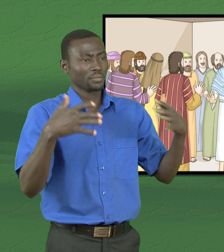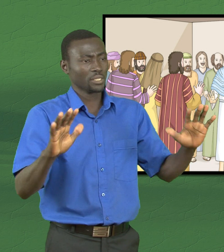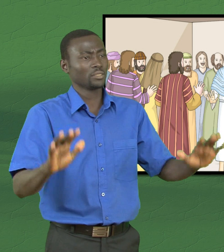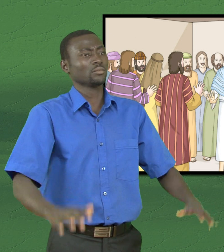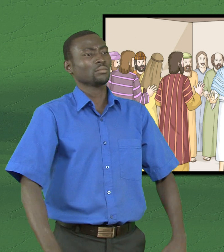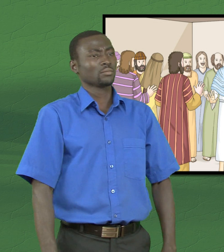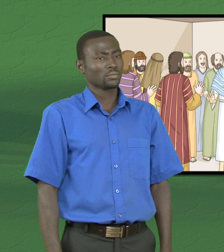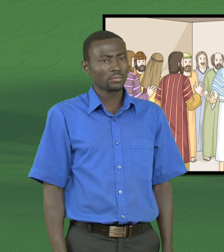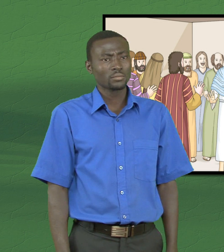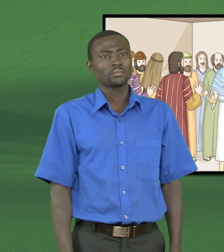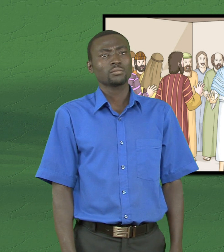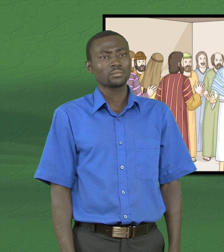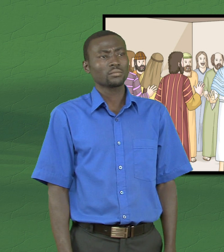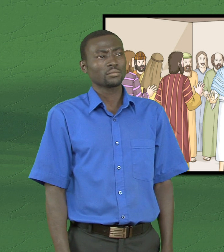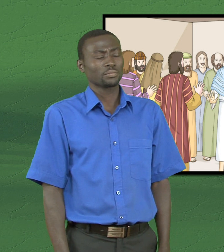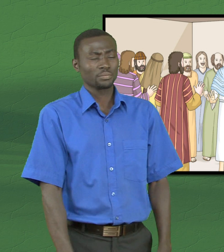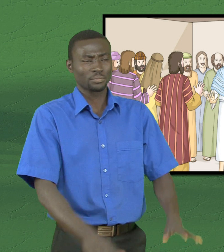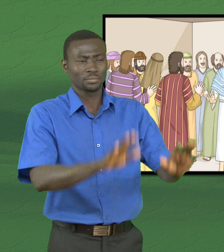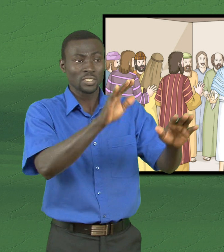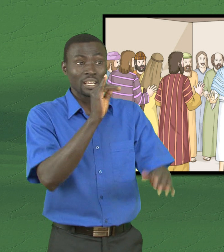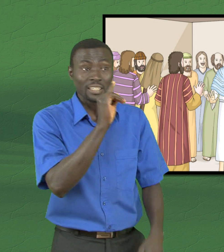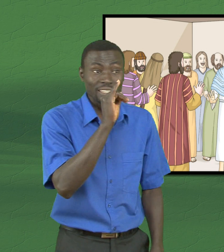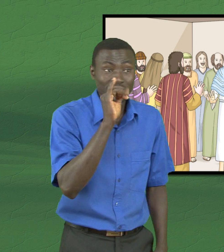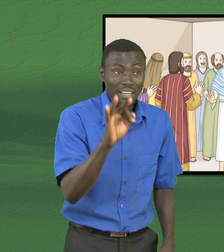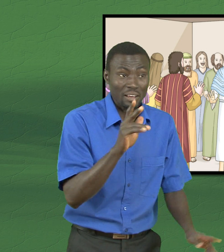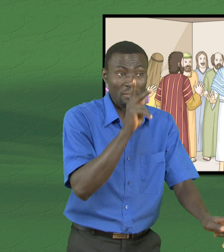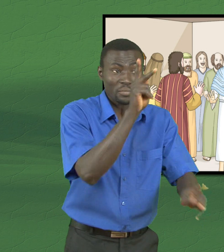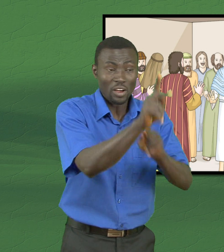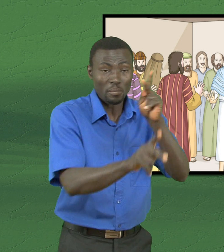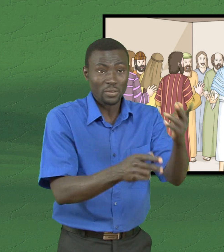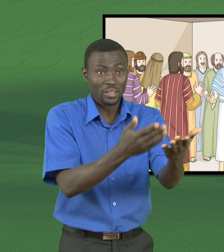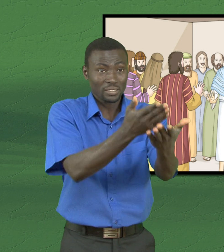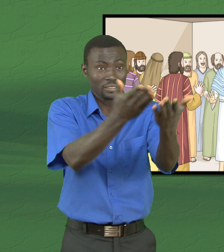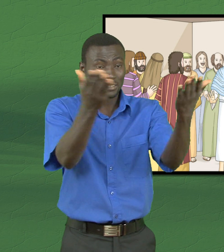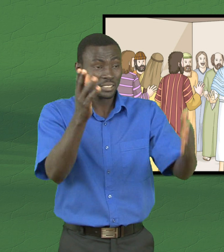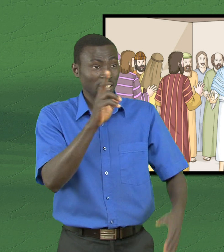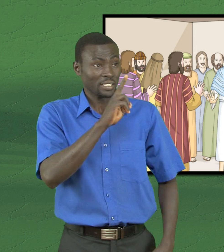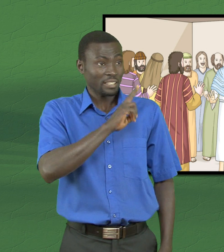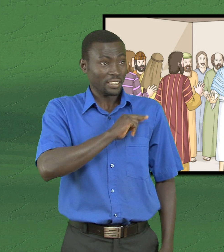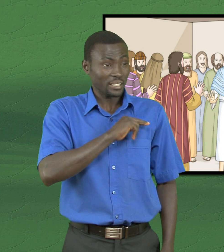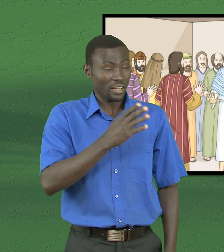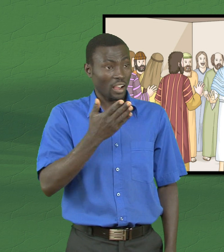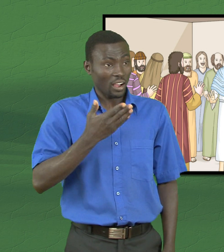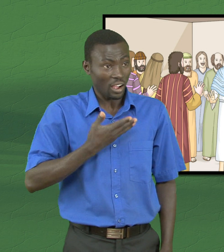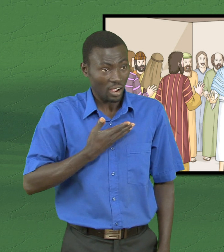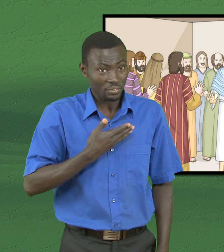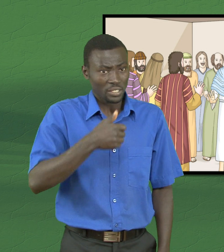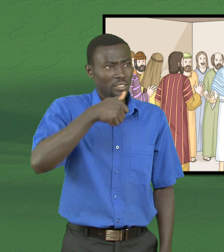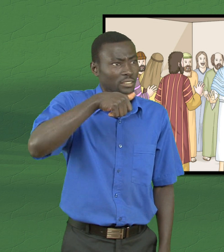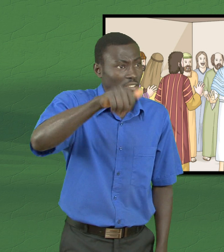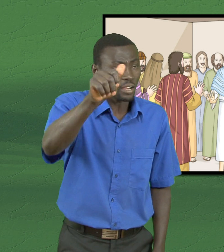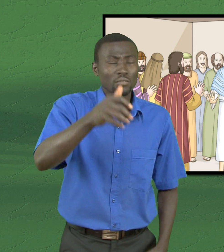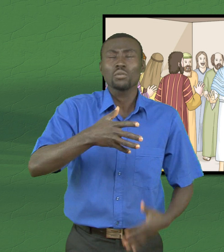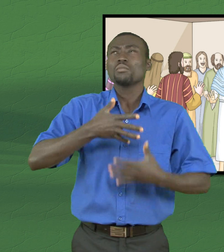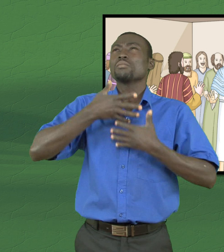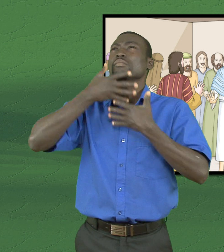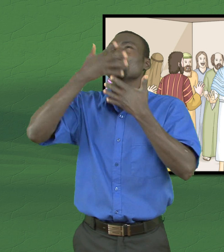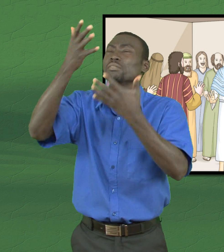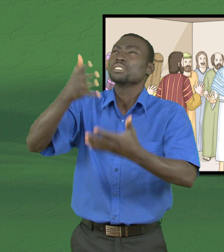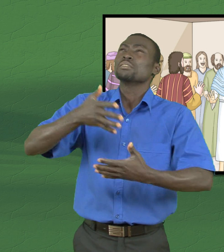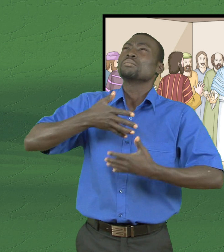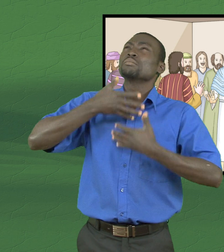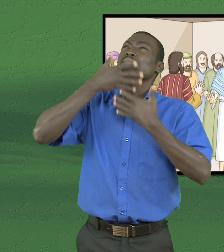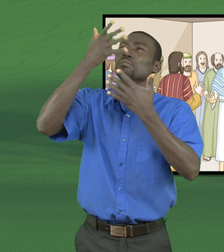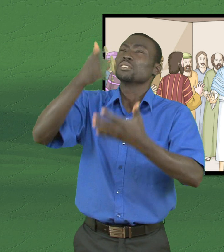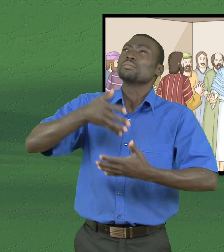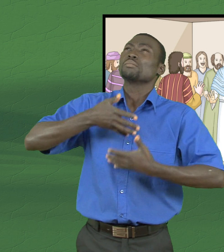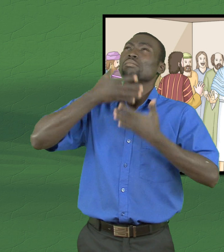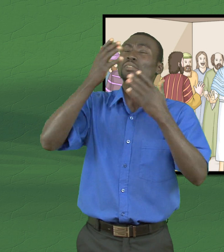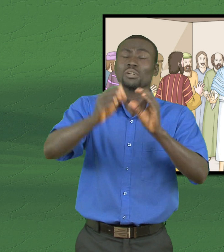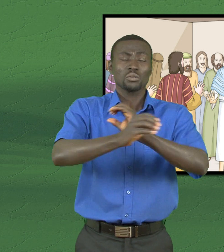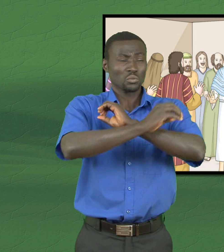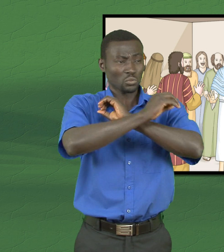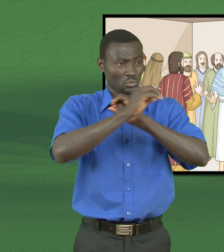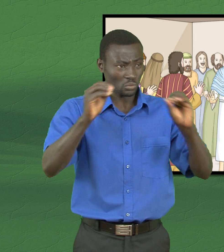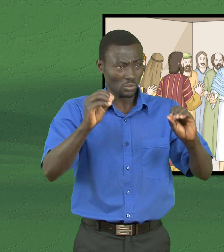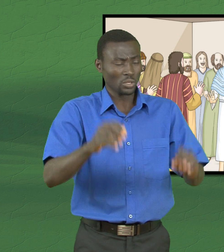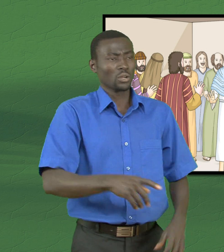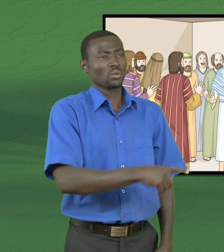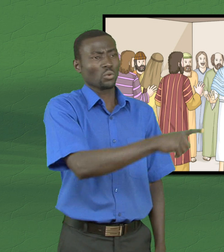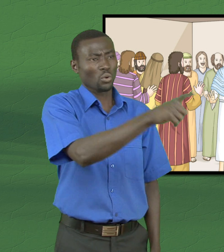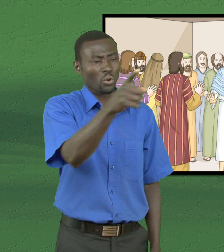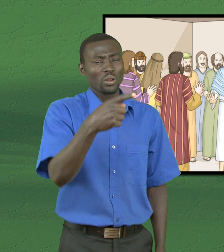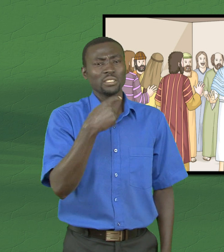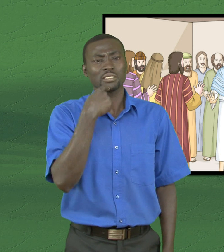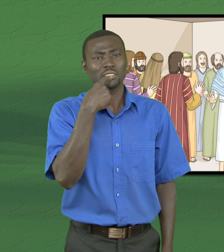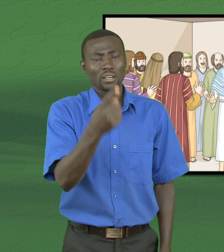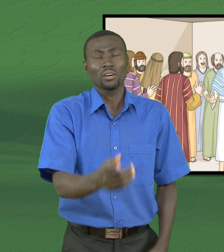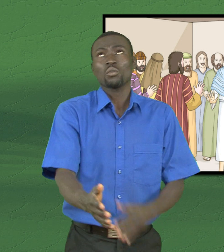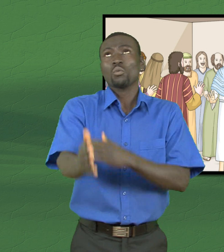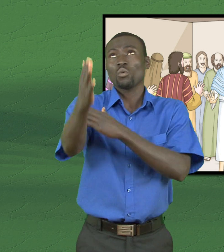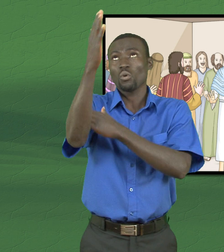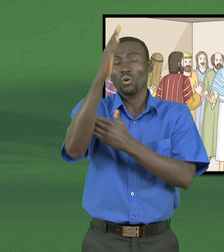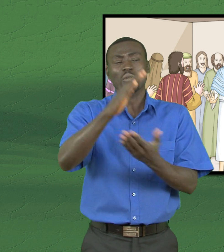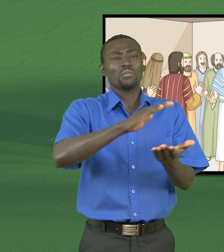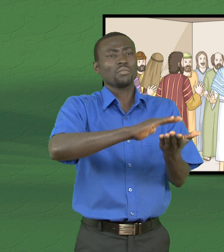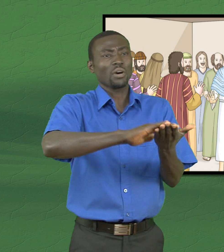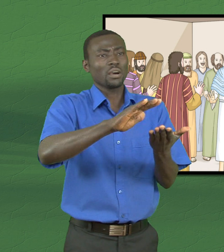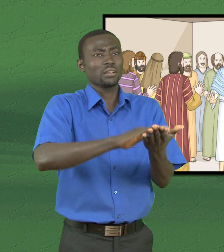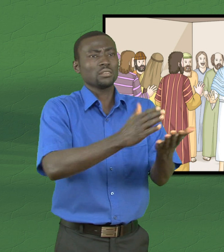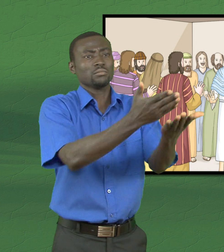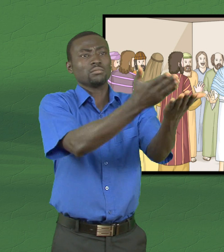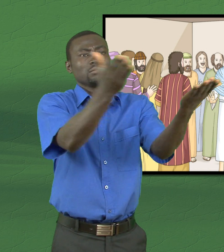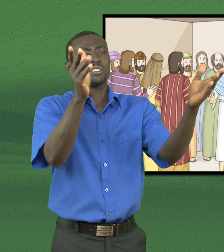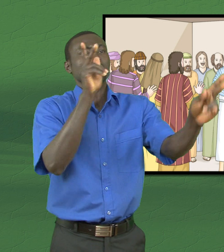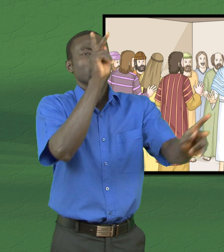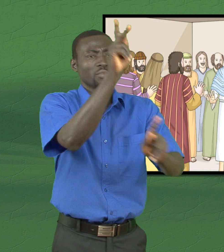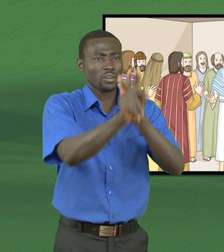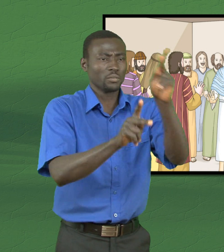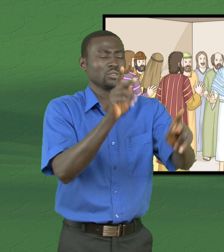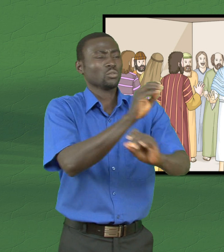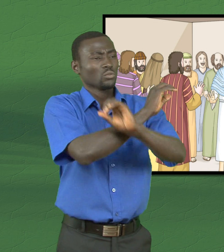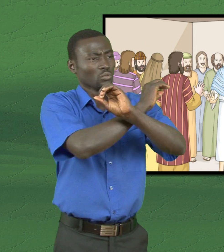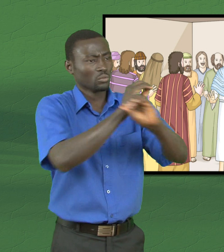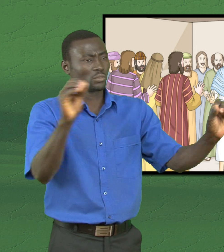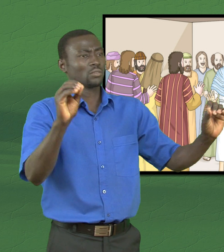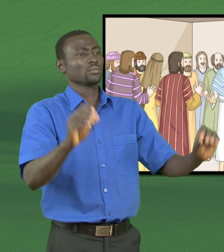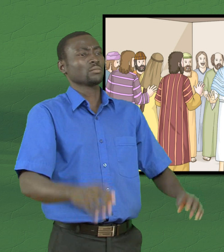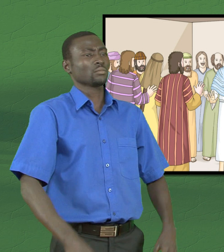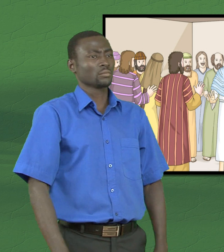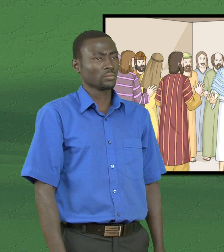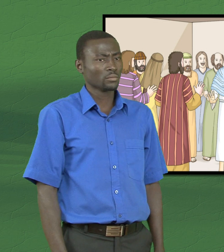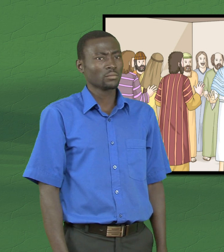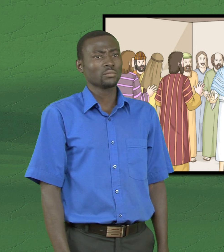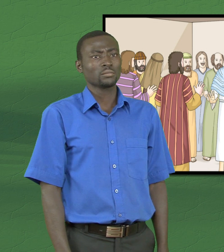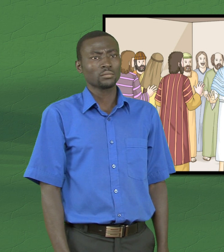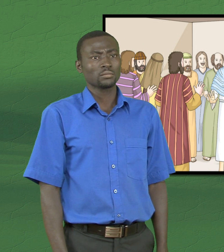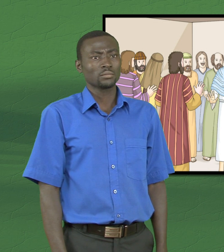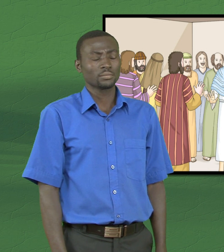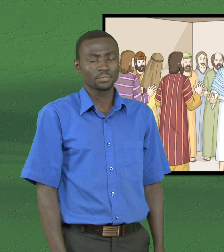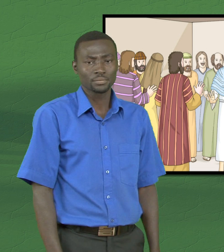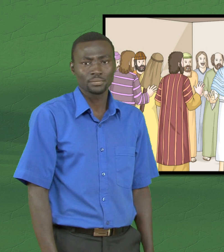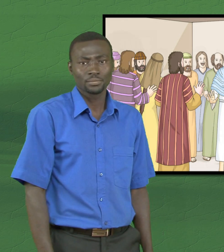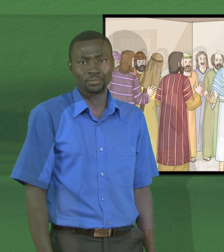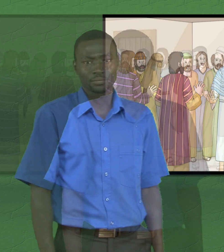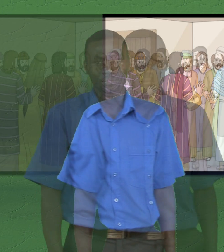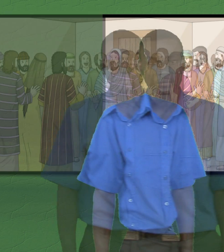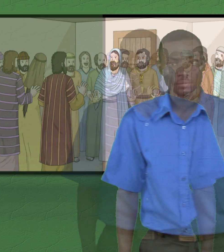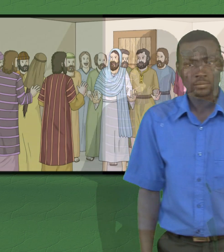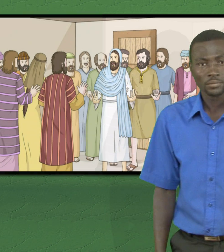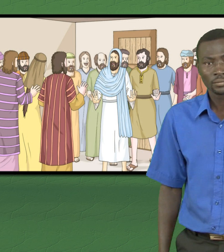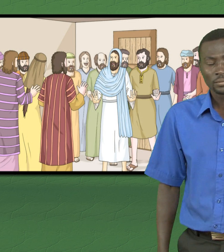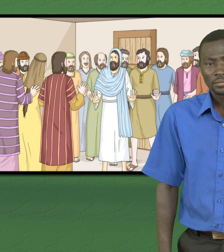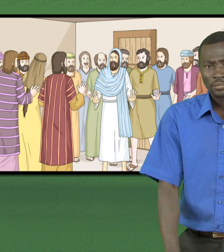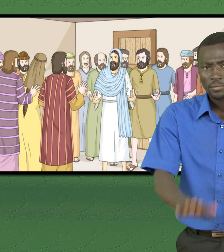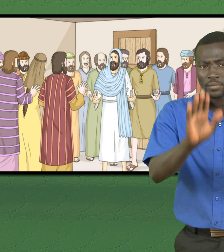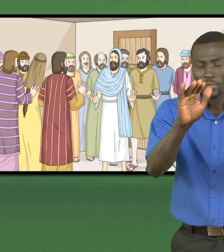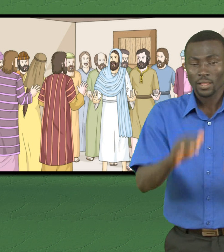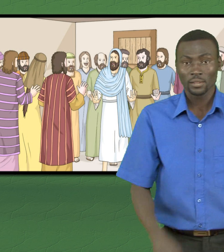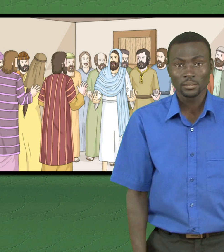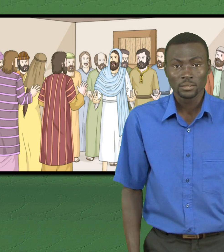if you withhold forgiveness from anyone, it is withheld.”